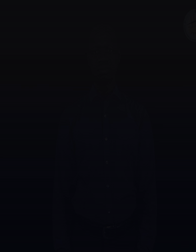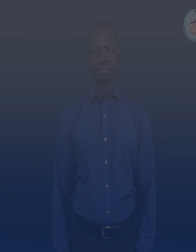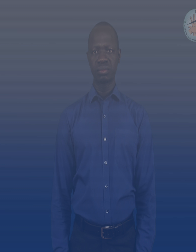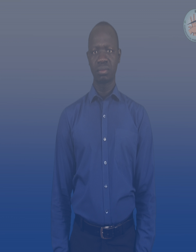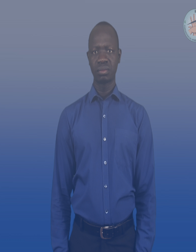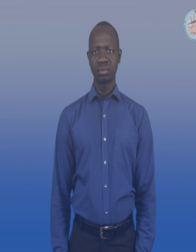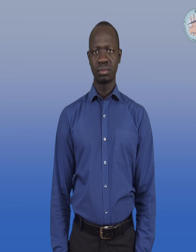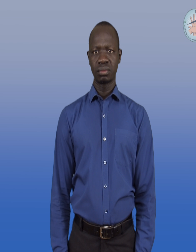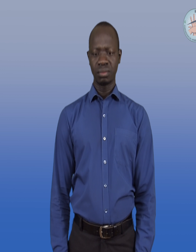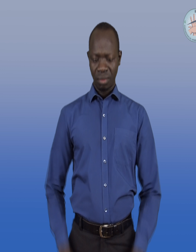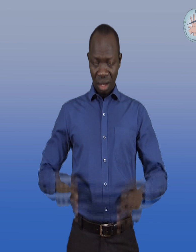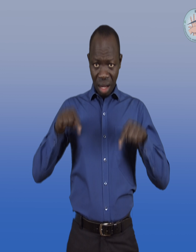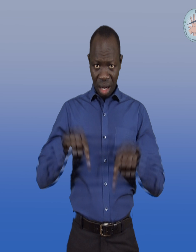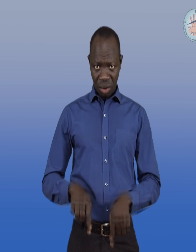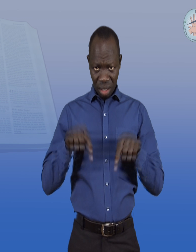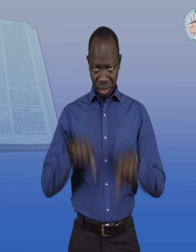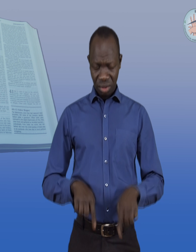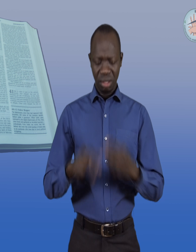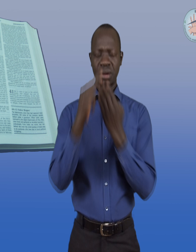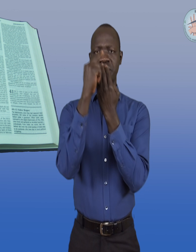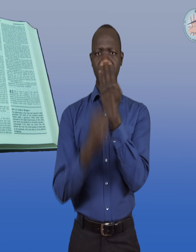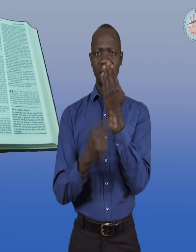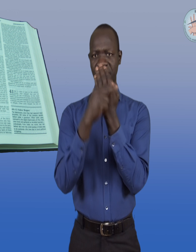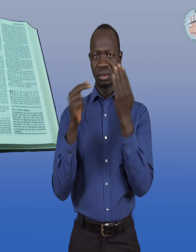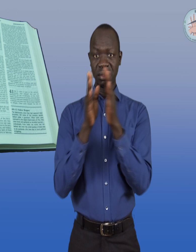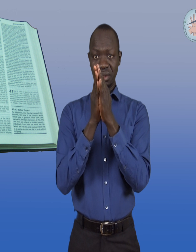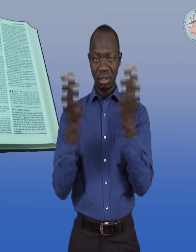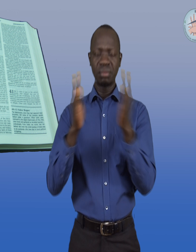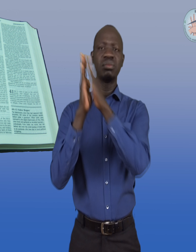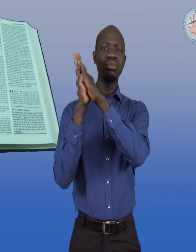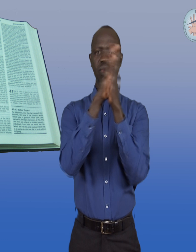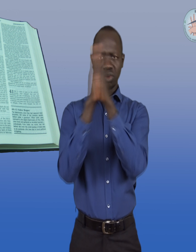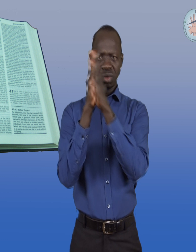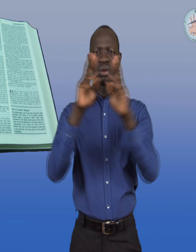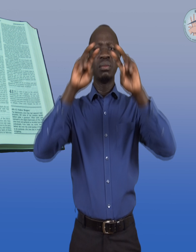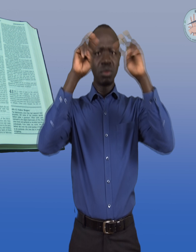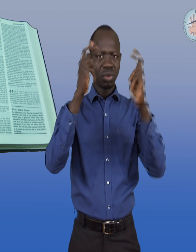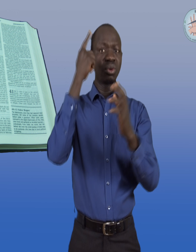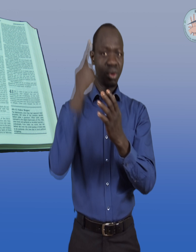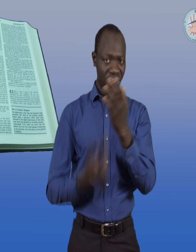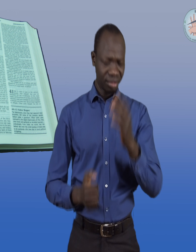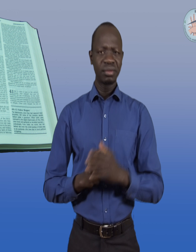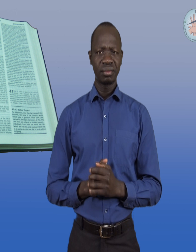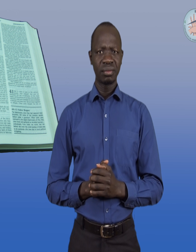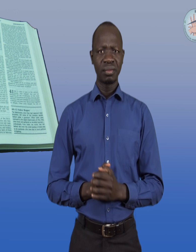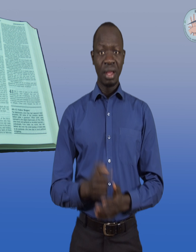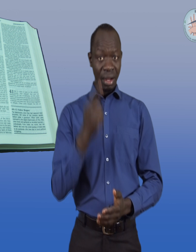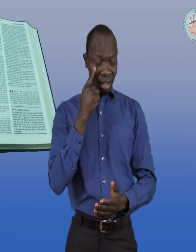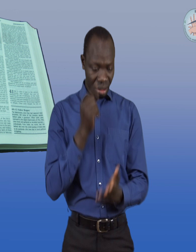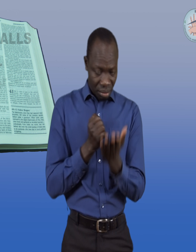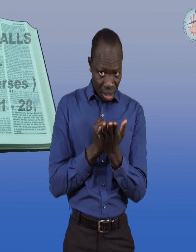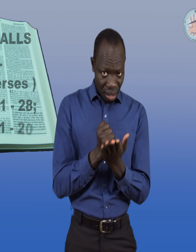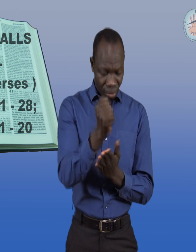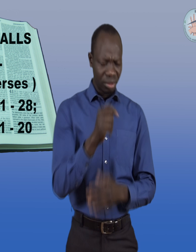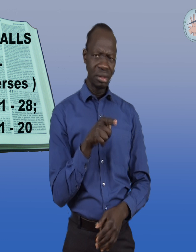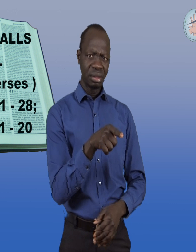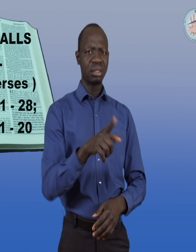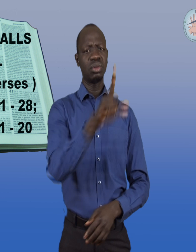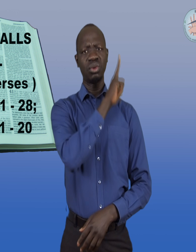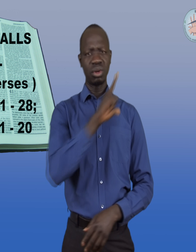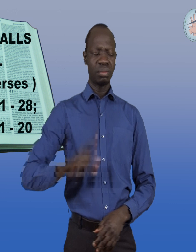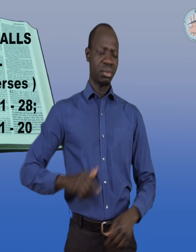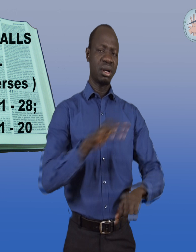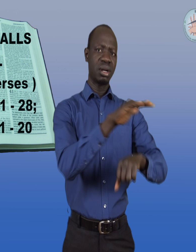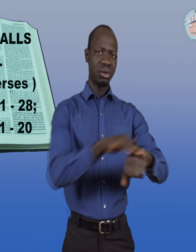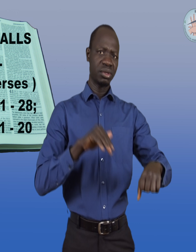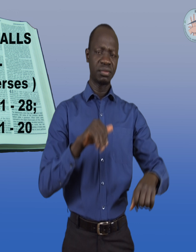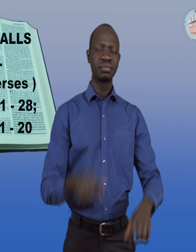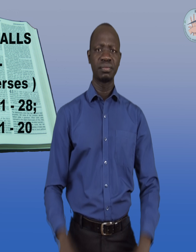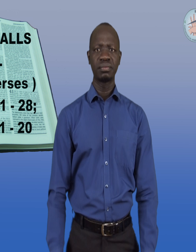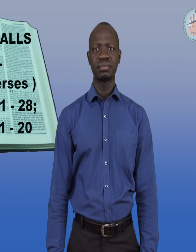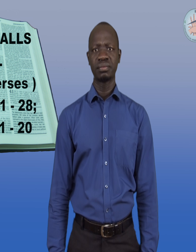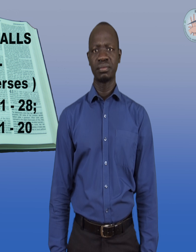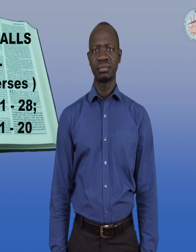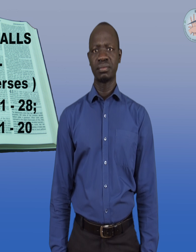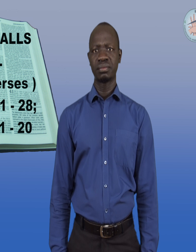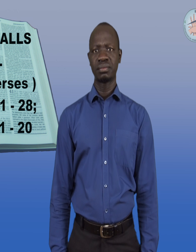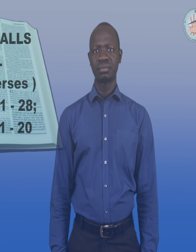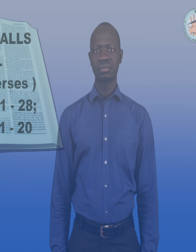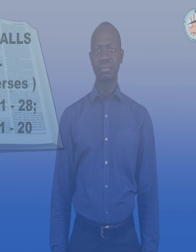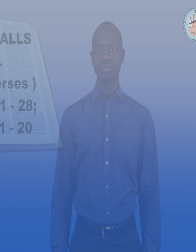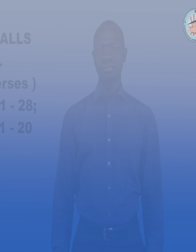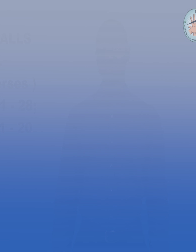The Lord calls Samuel